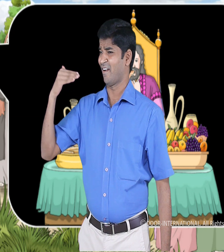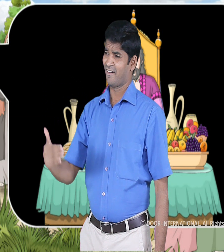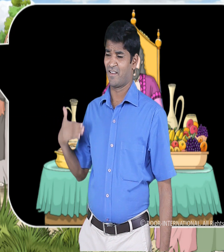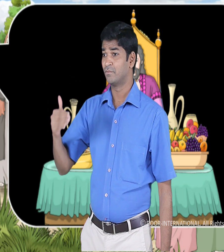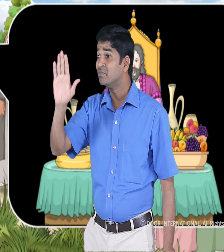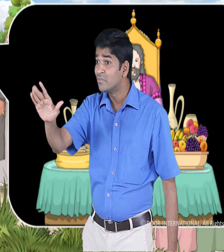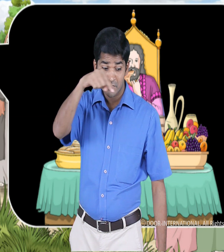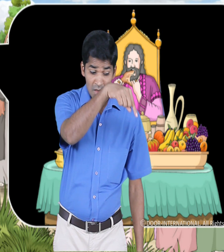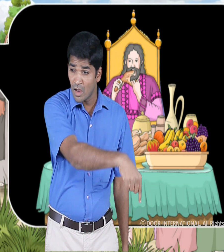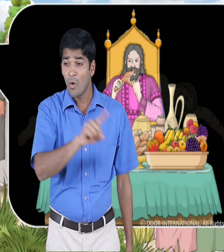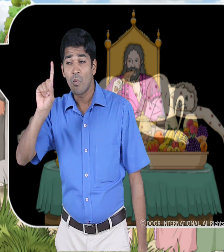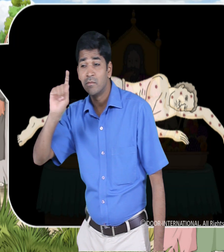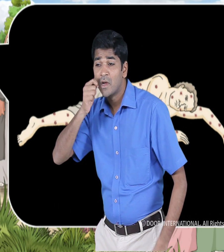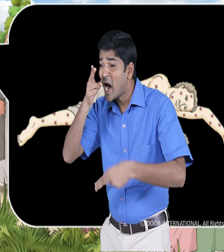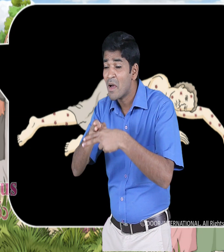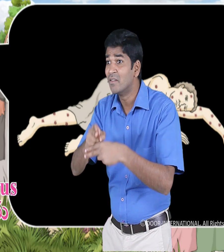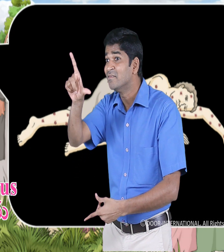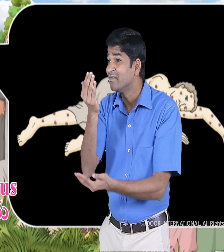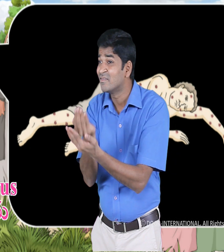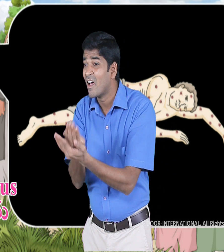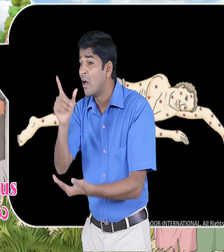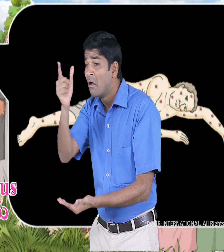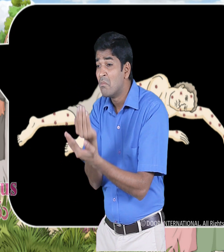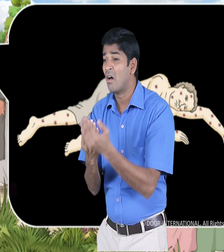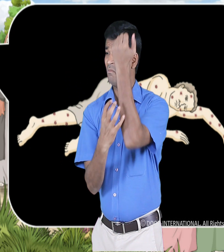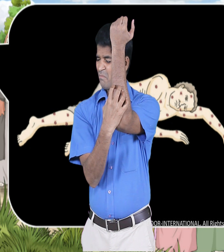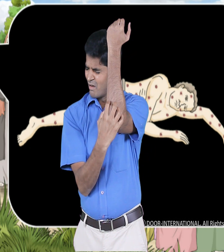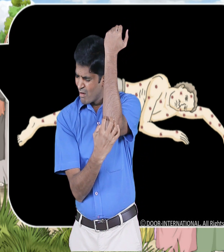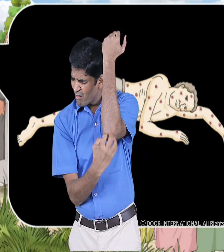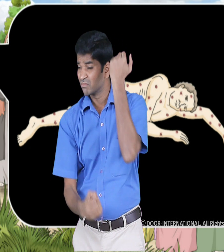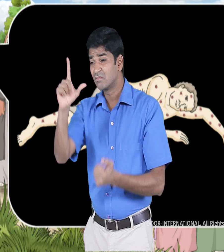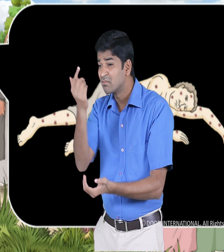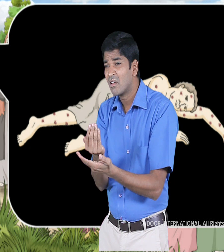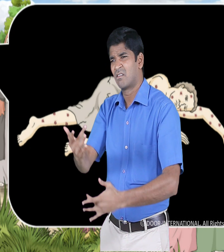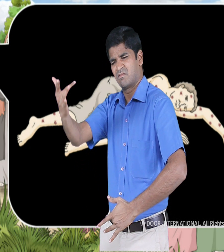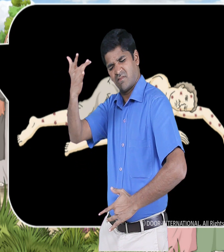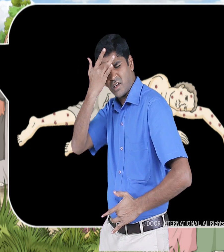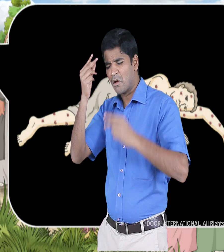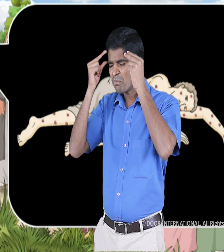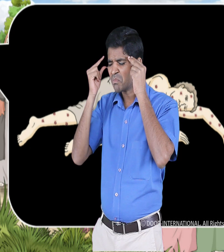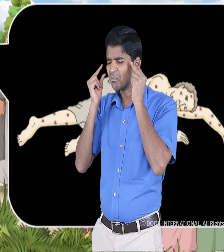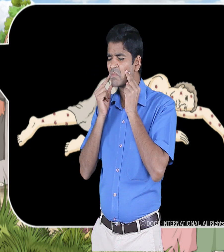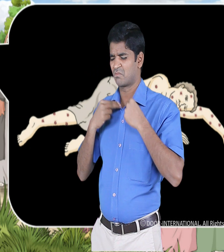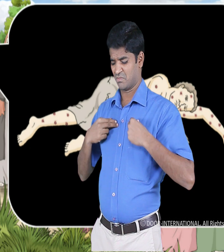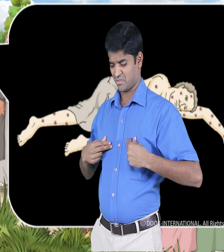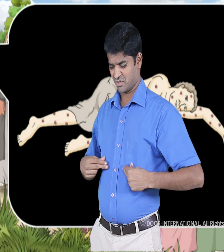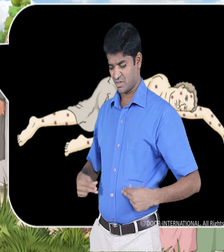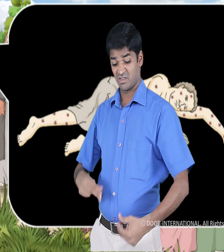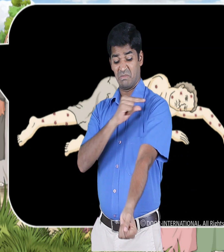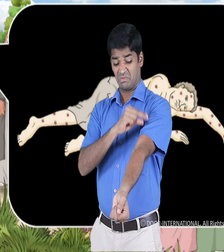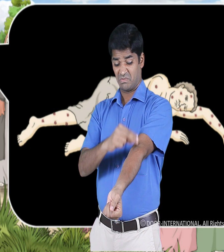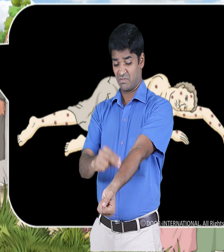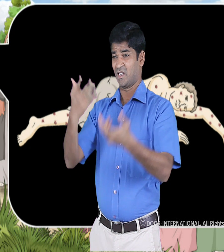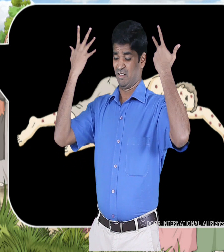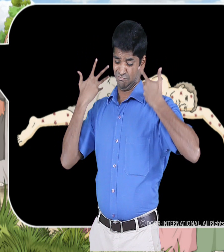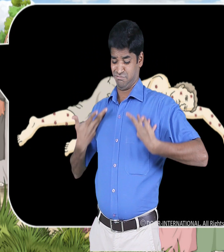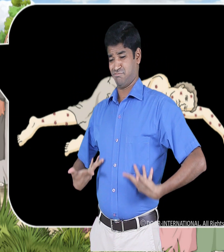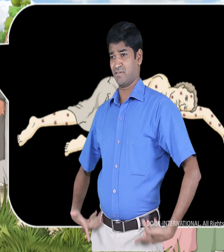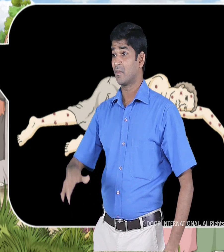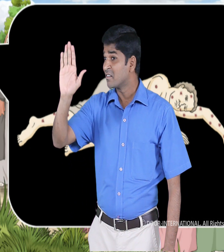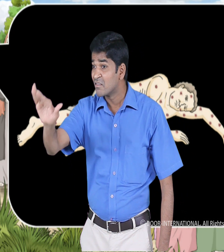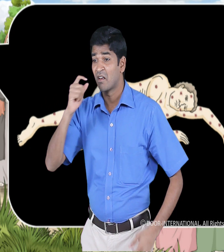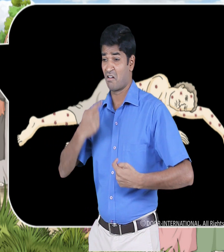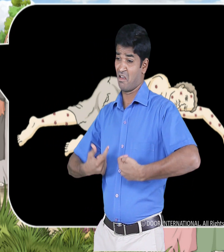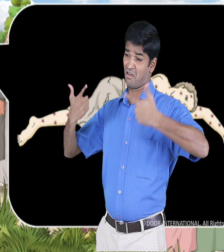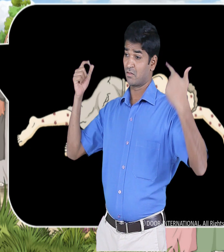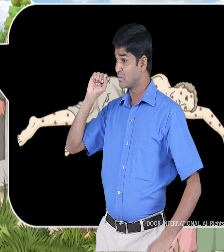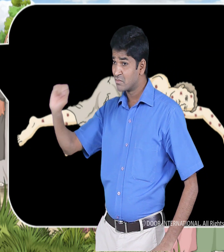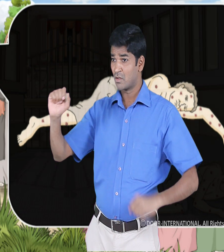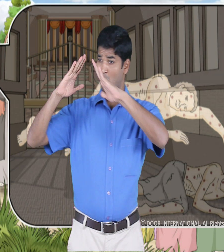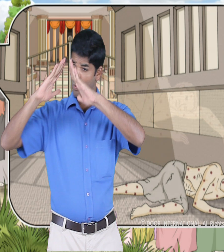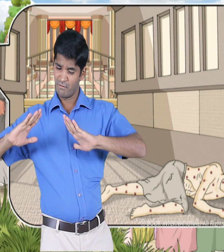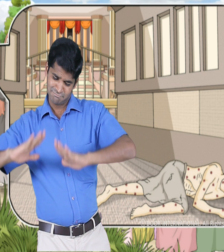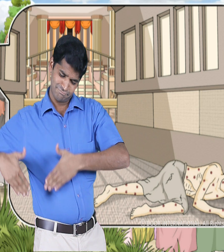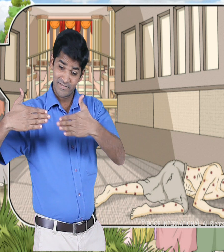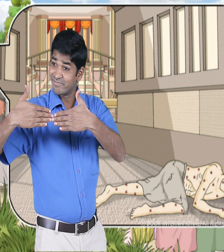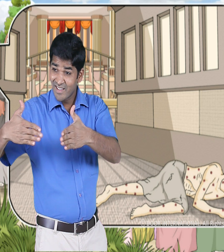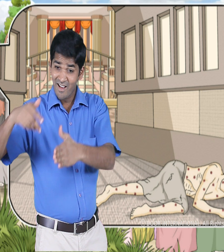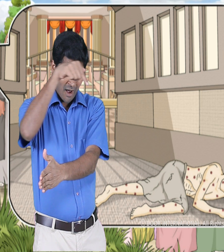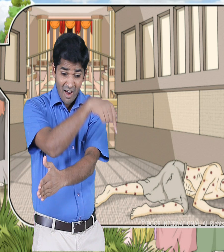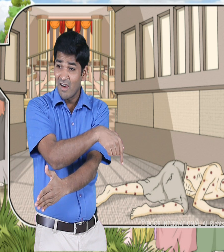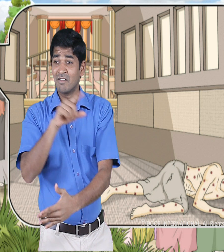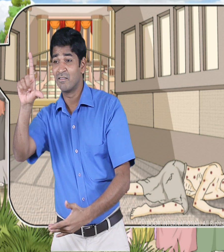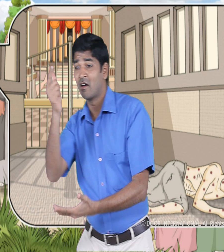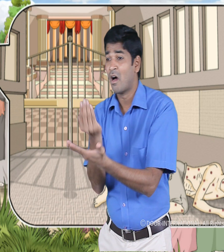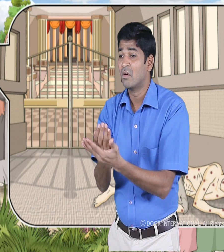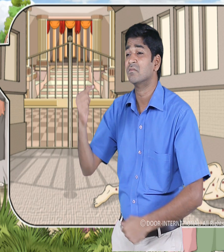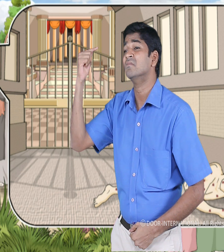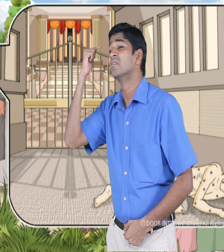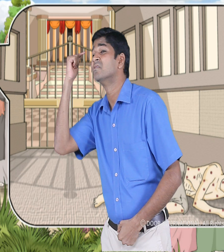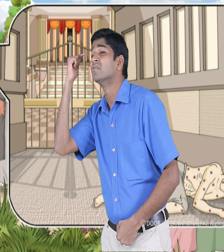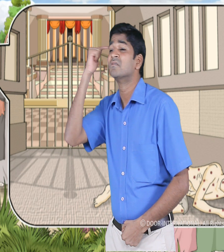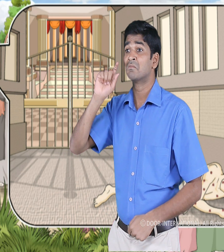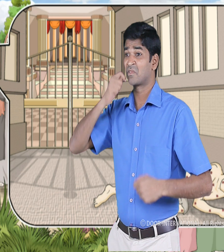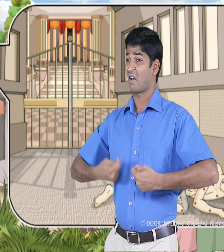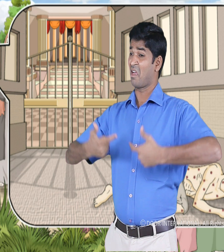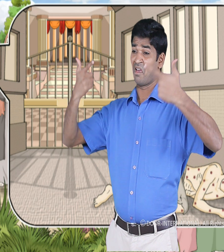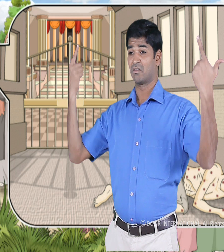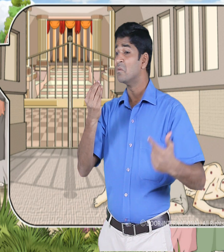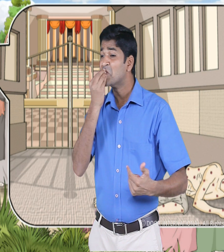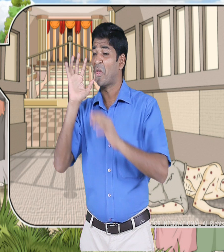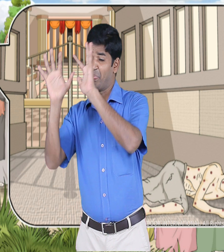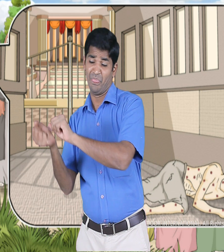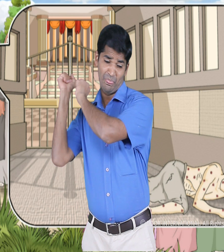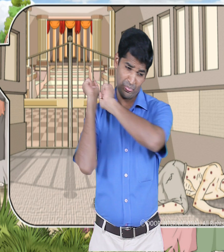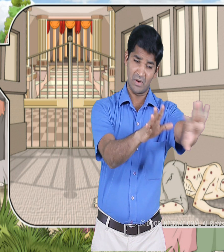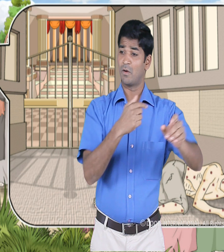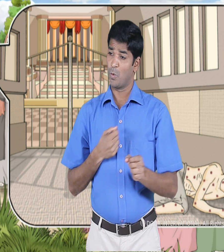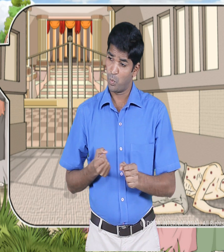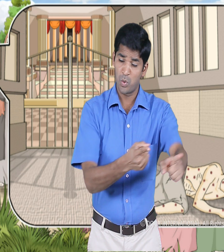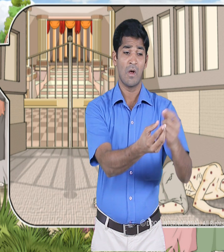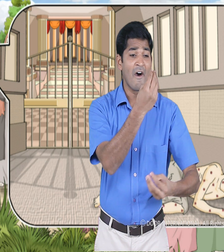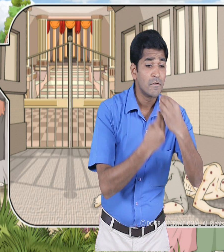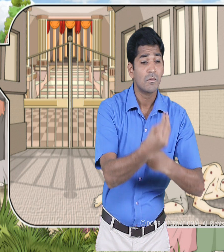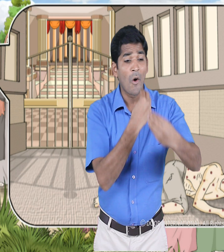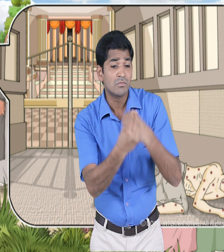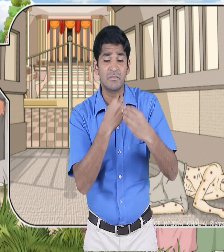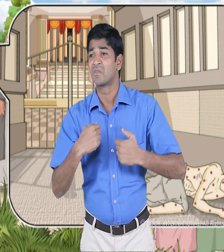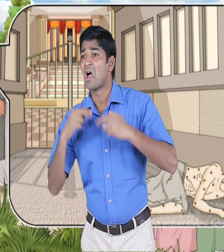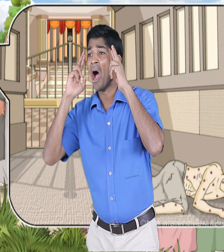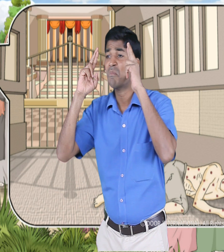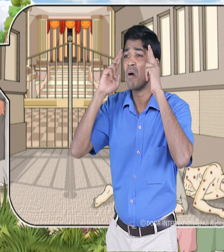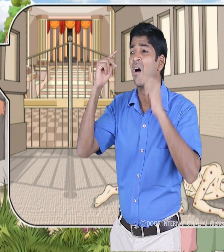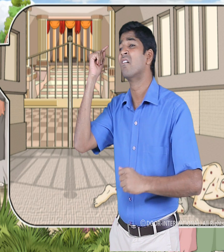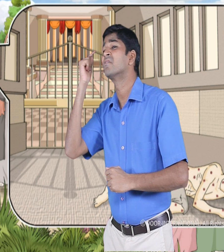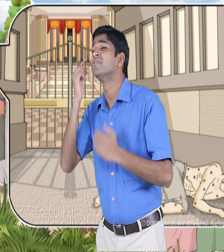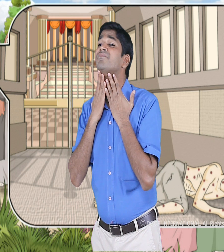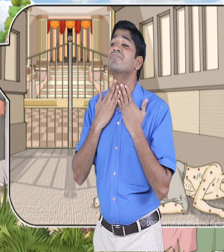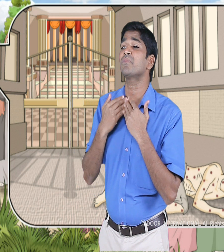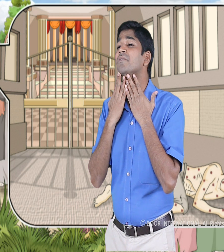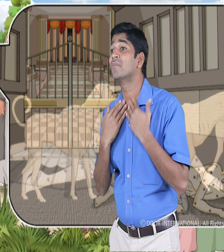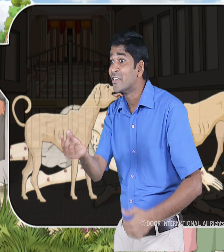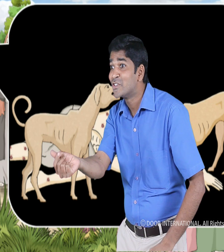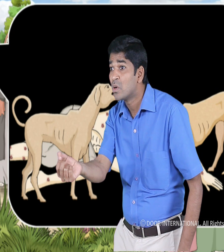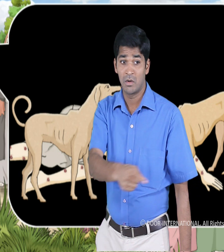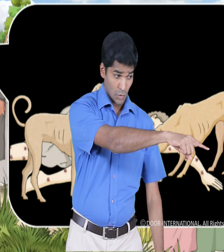And a beggar named Lazarus lay at his gate, covered with sores and longing to be fed with the crumbs that fell from the rich man’s table.